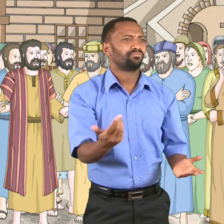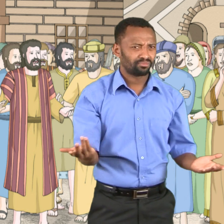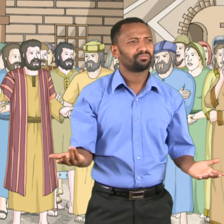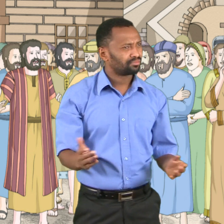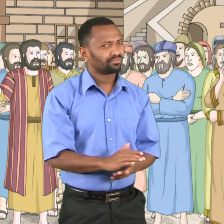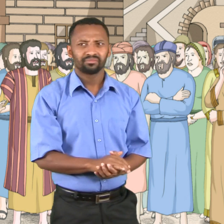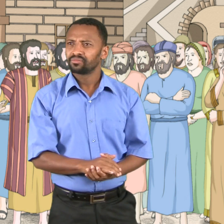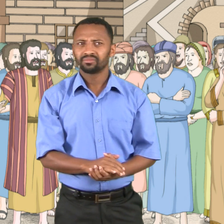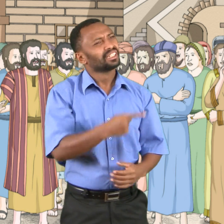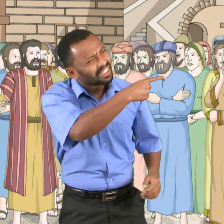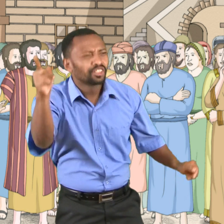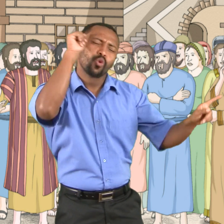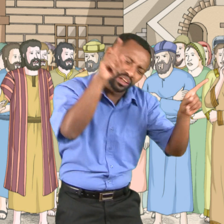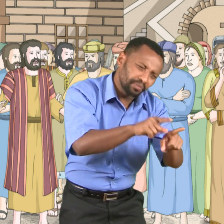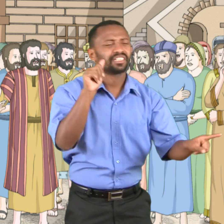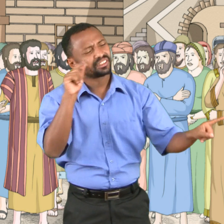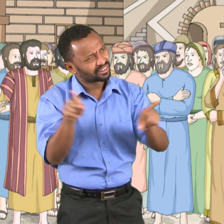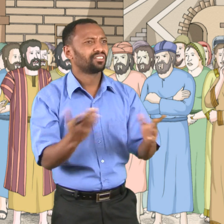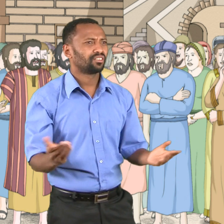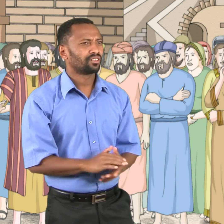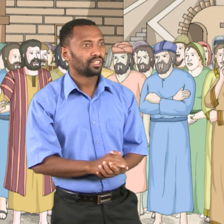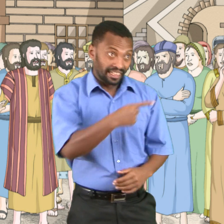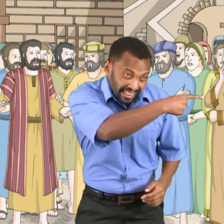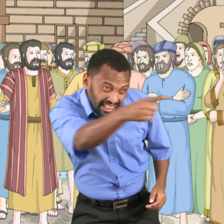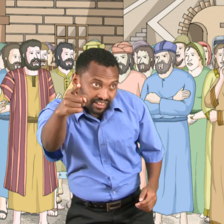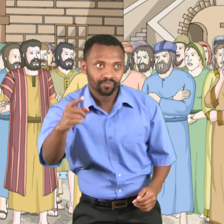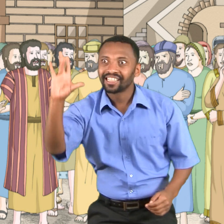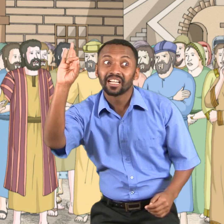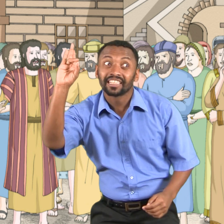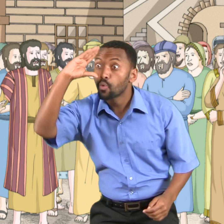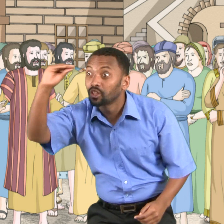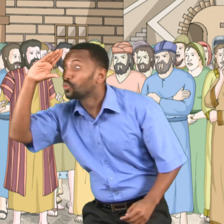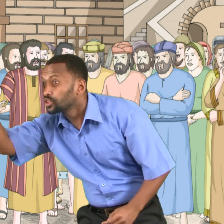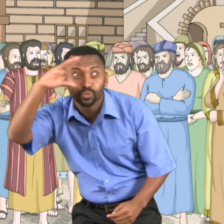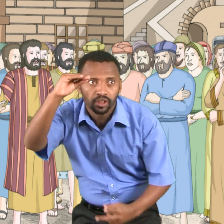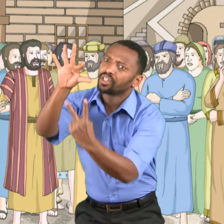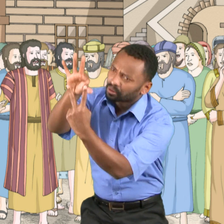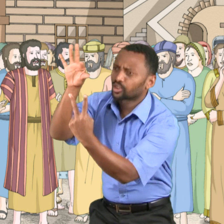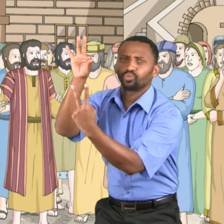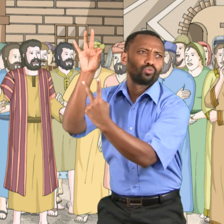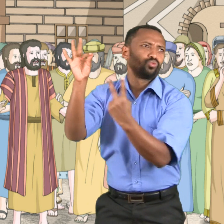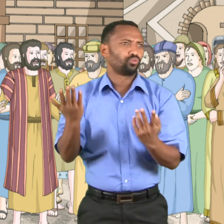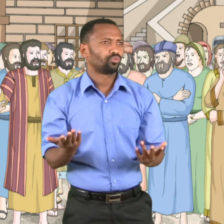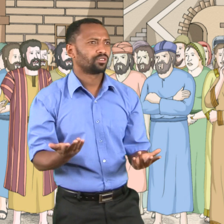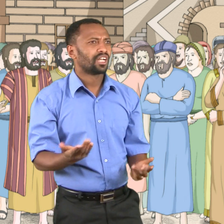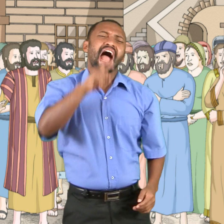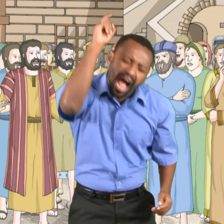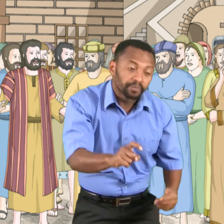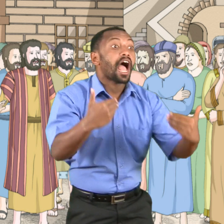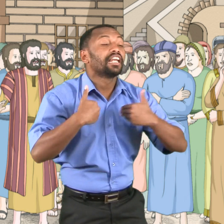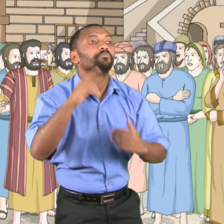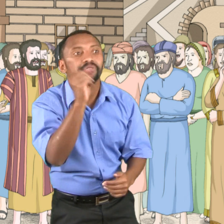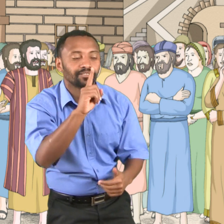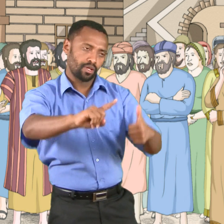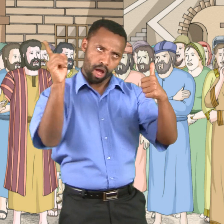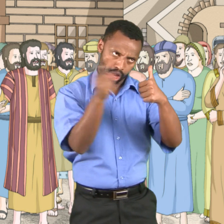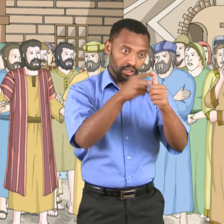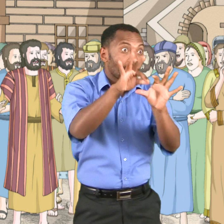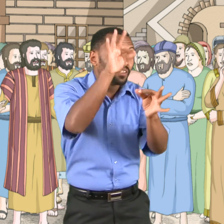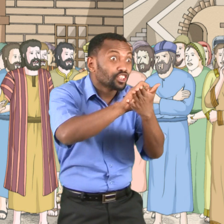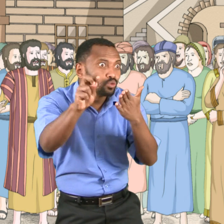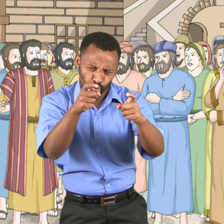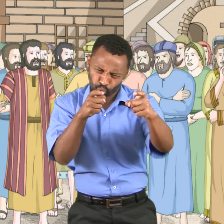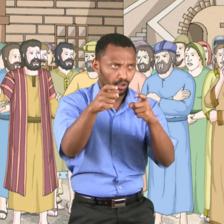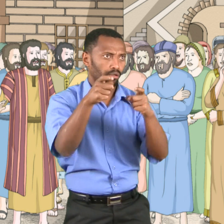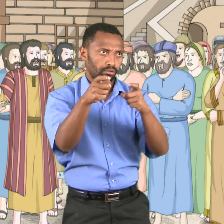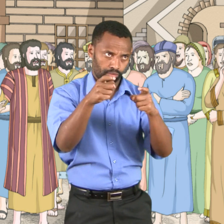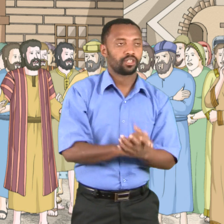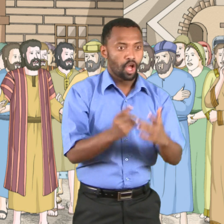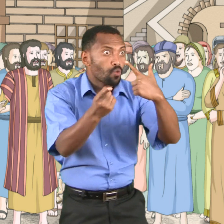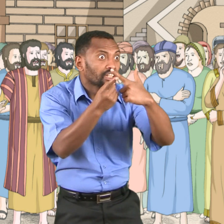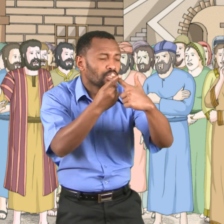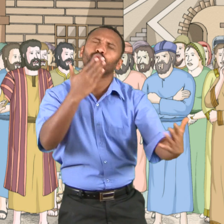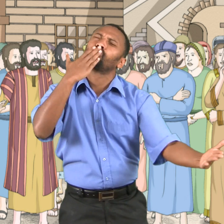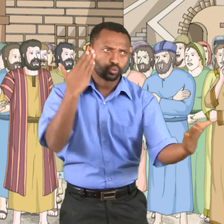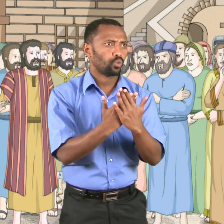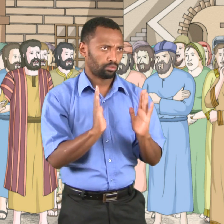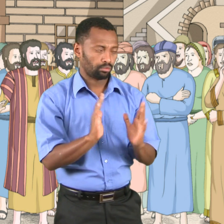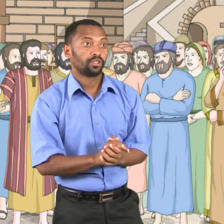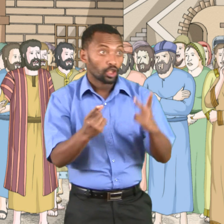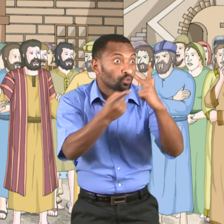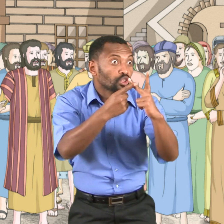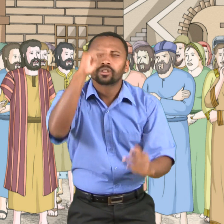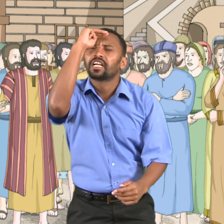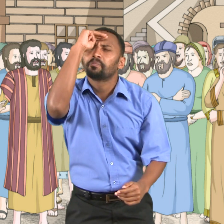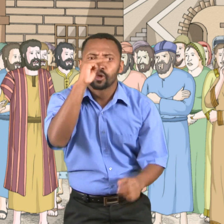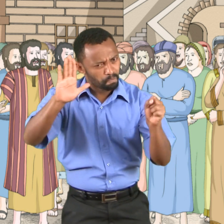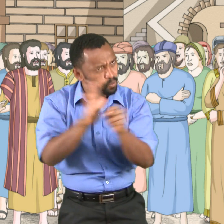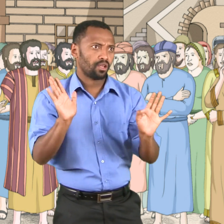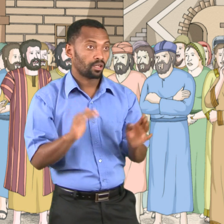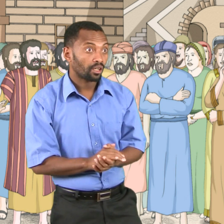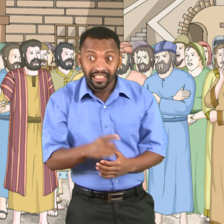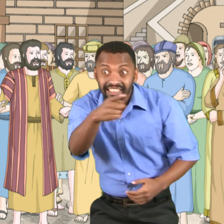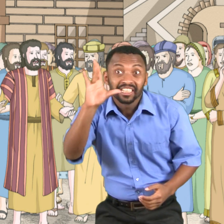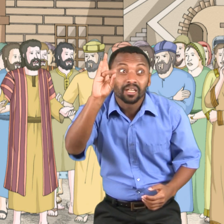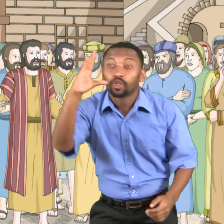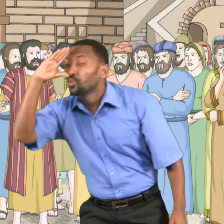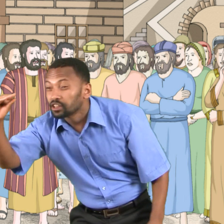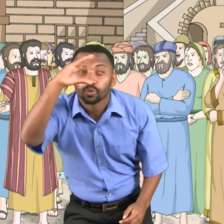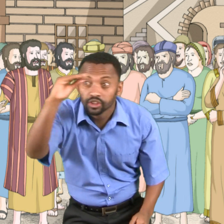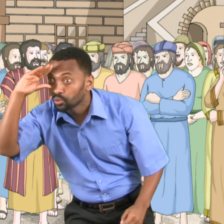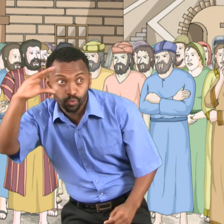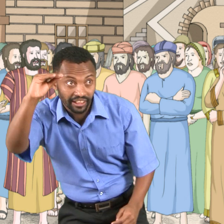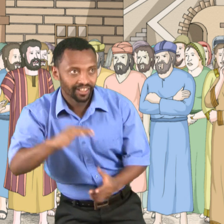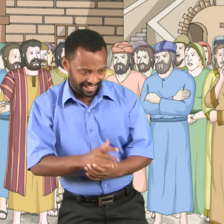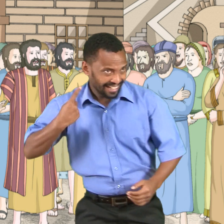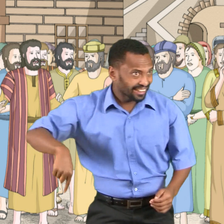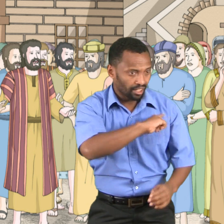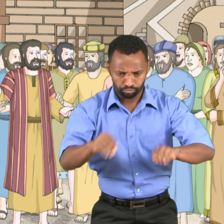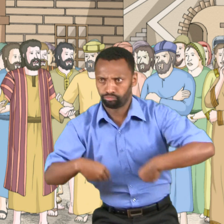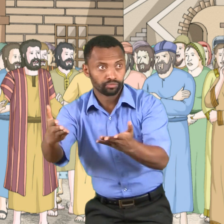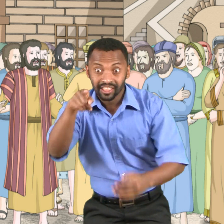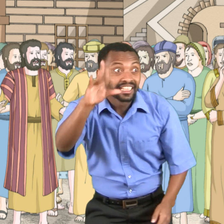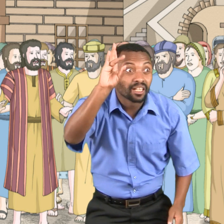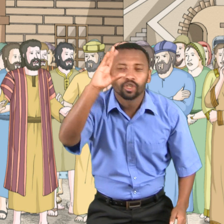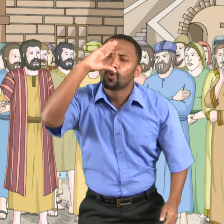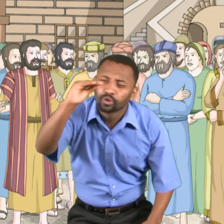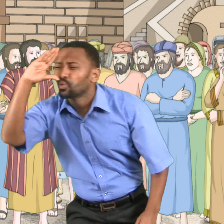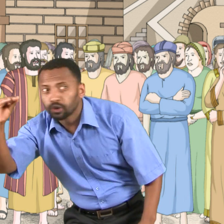Therefore, brothers, select from among you seven men confirmed to be full of the Spirit and wisdom.